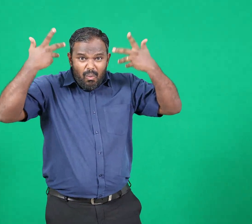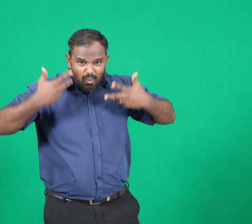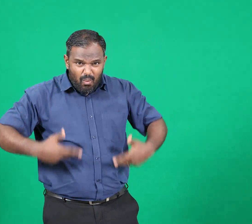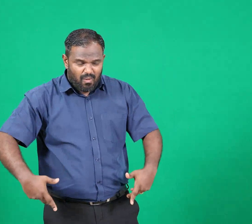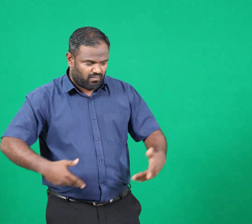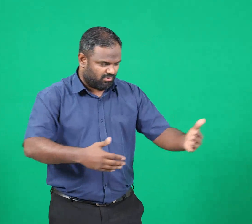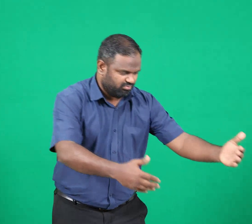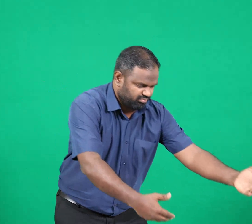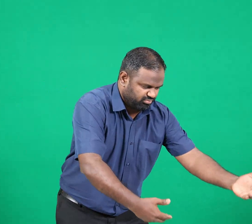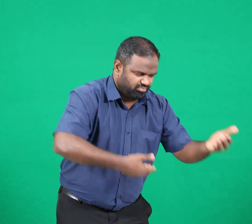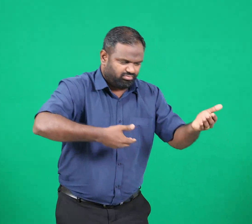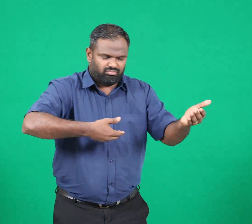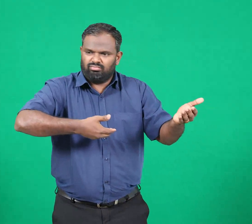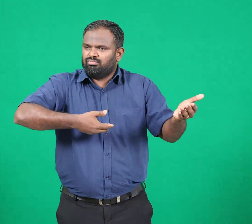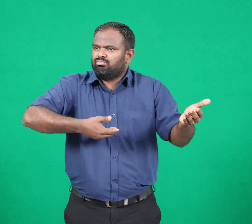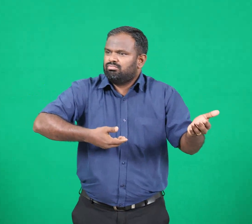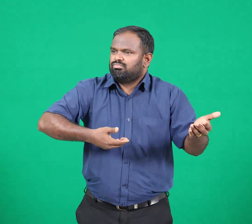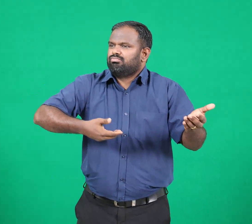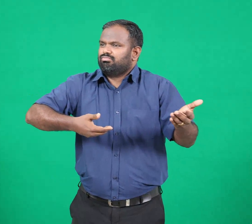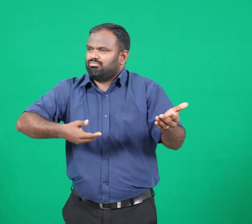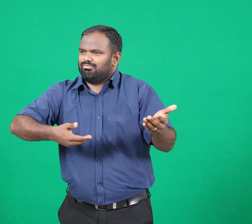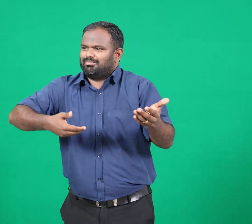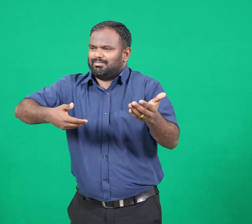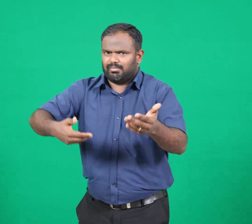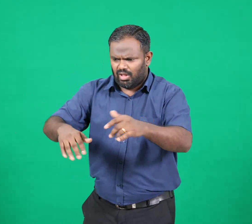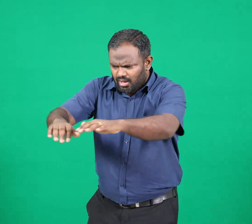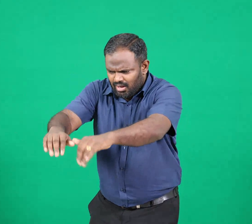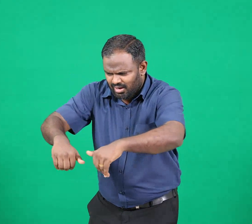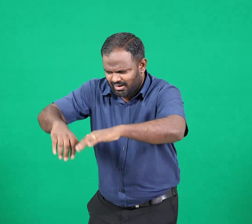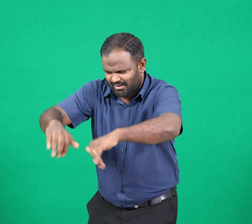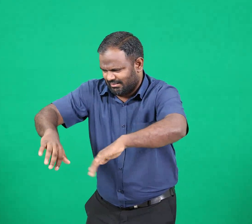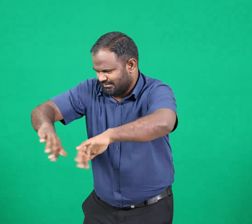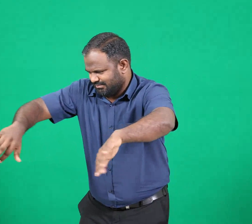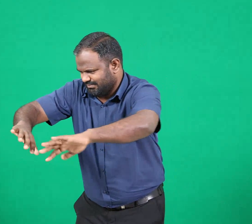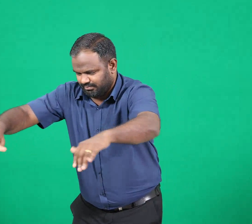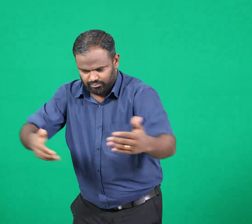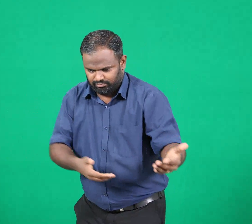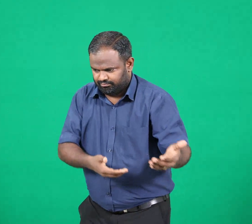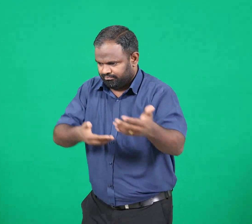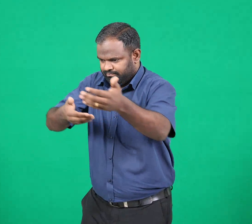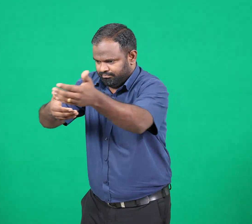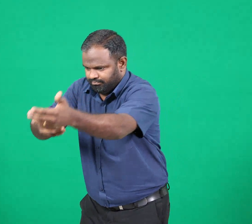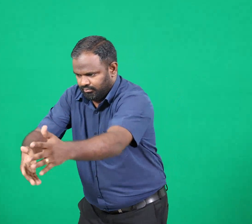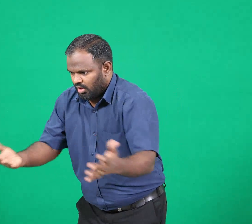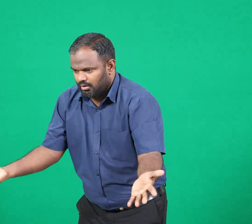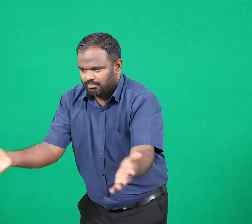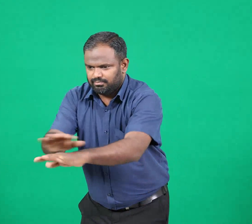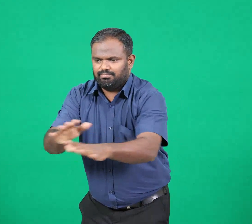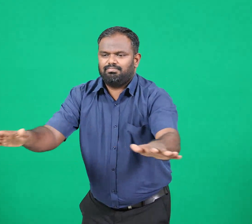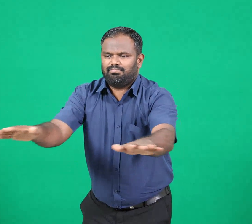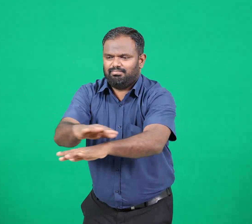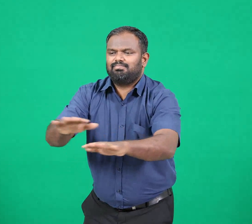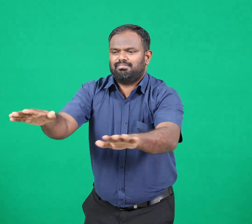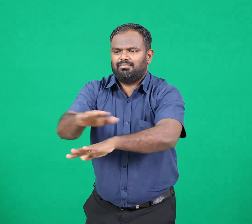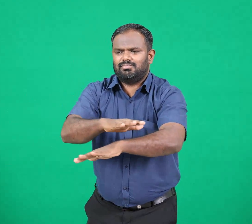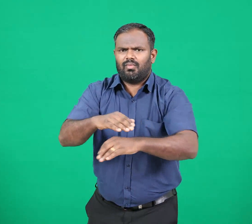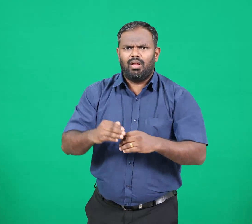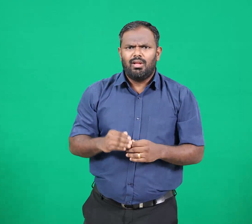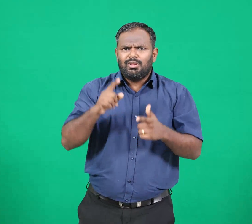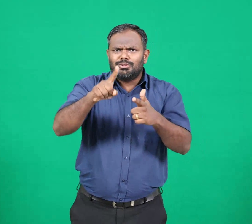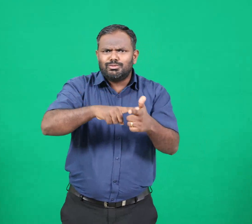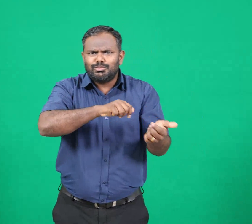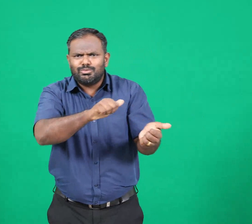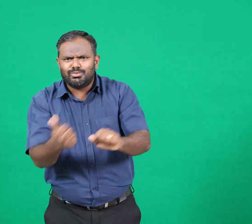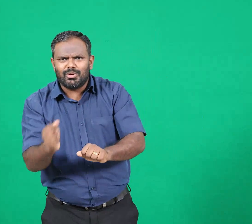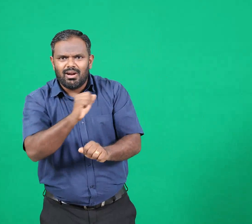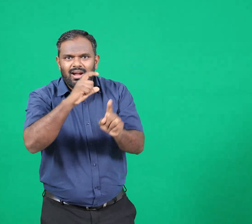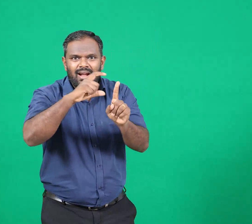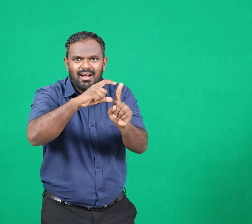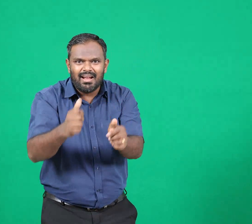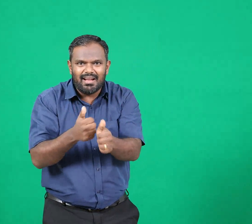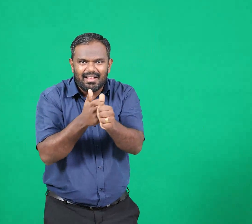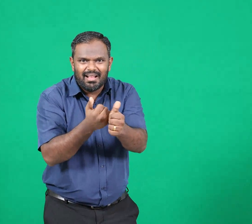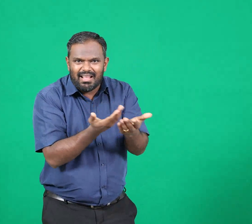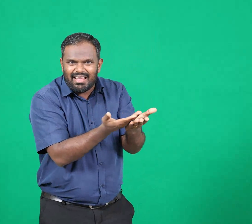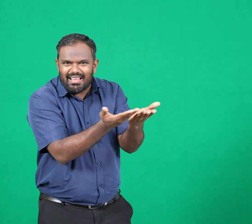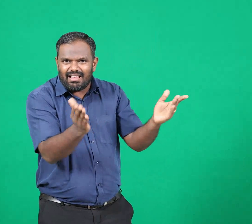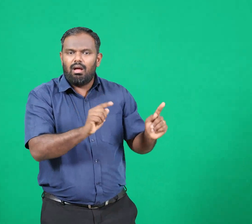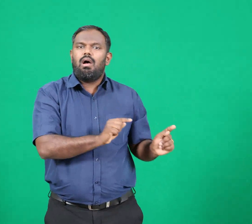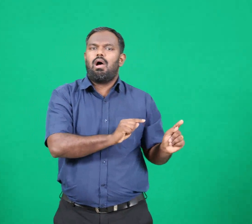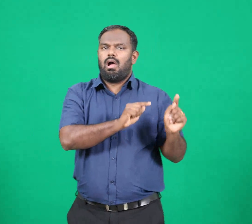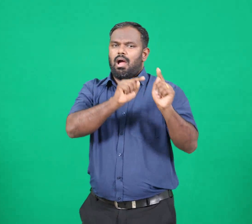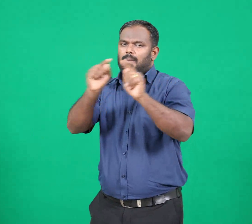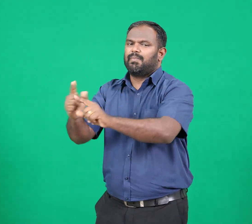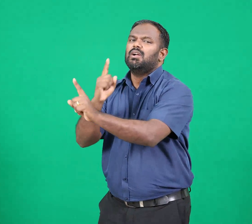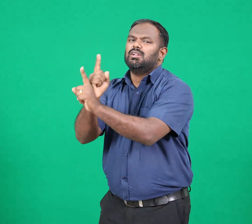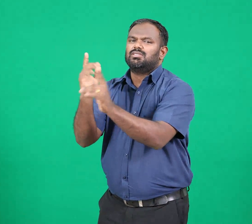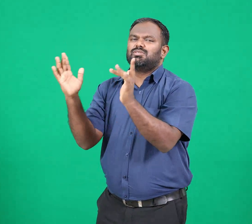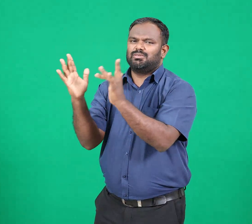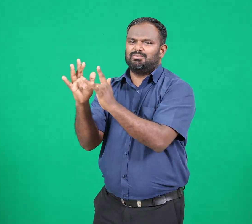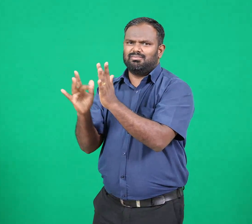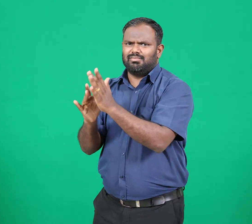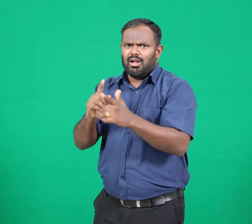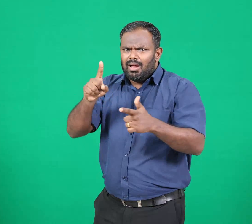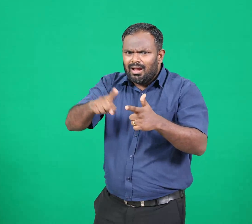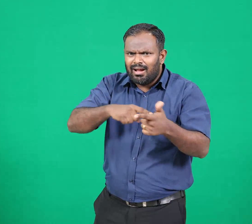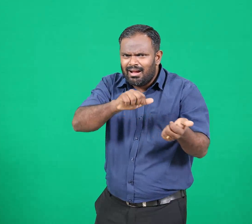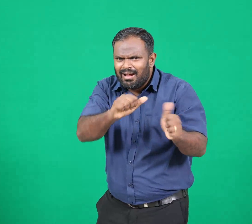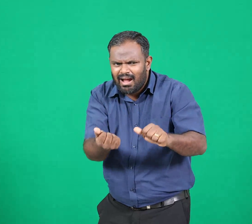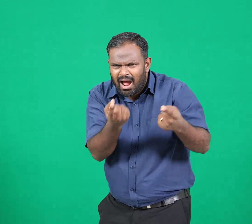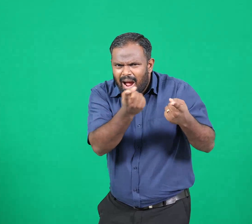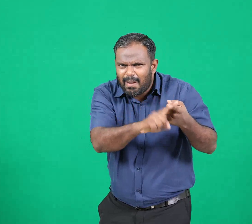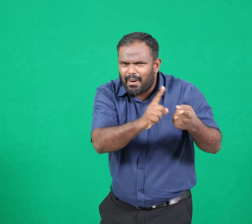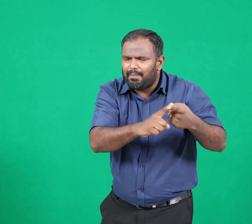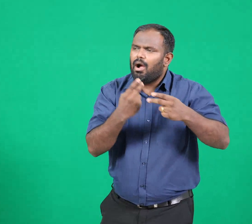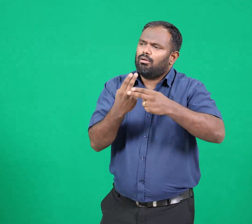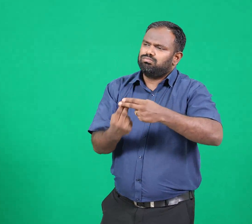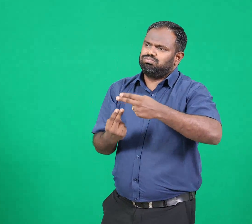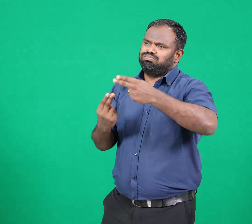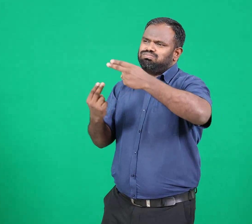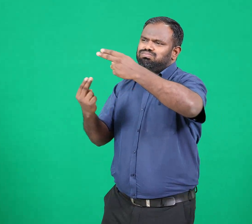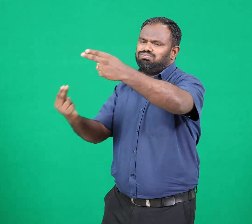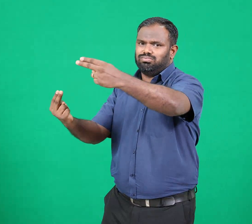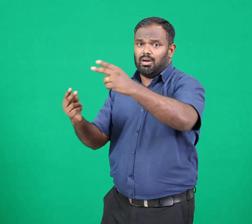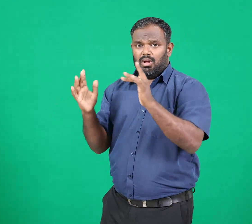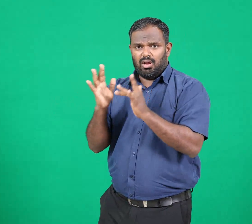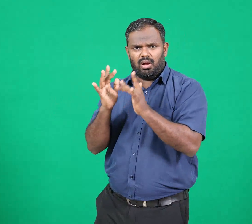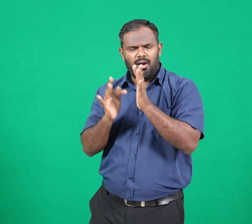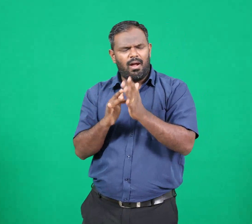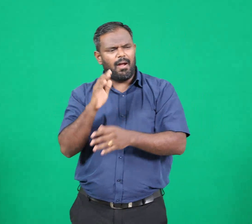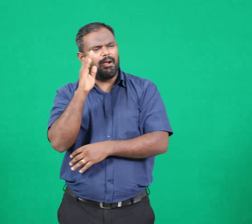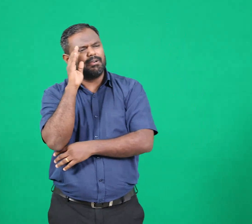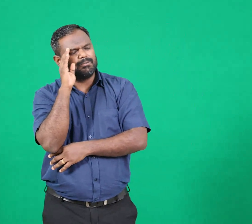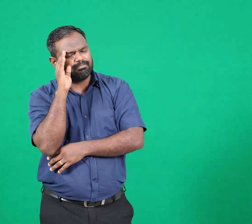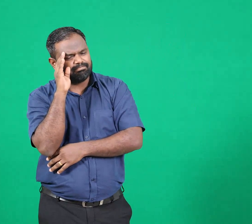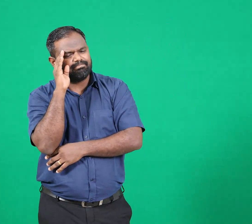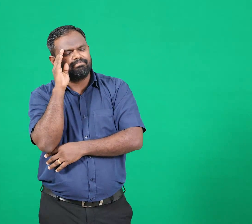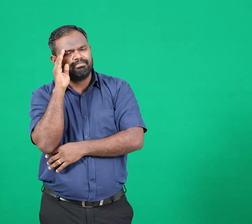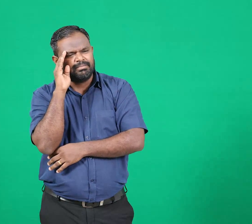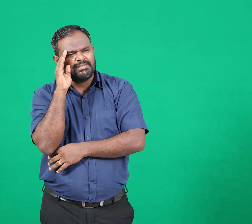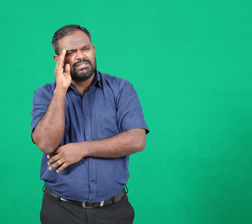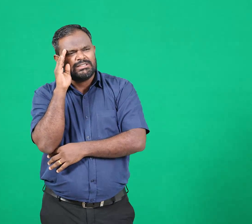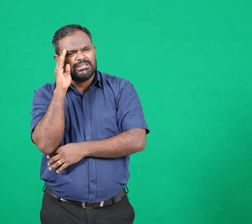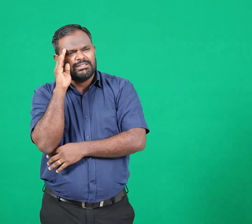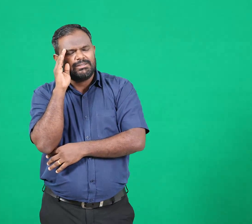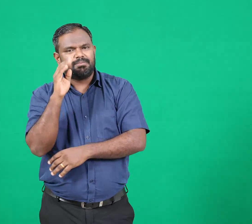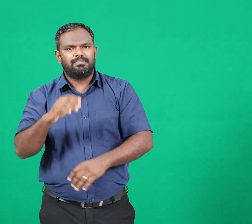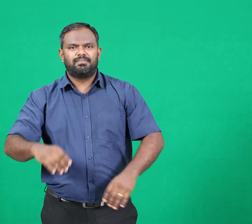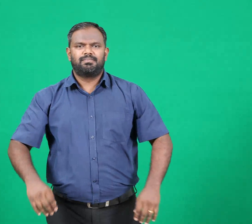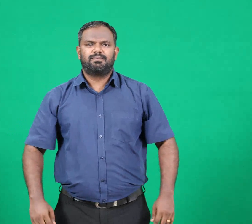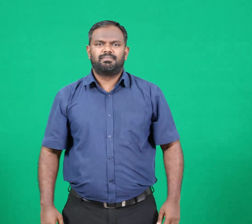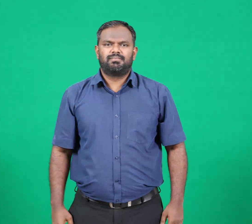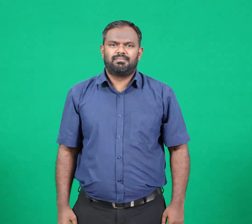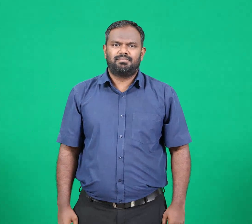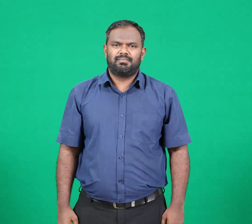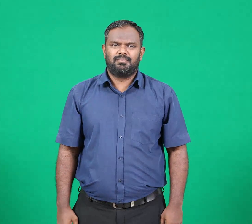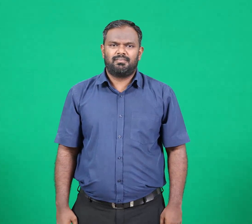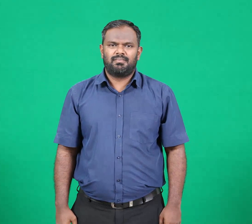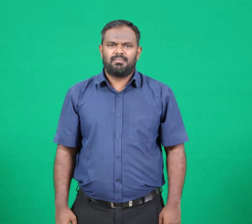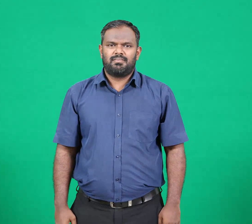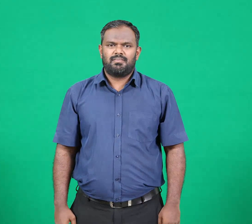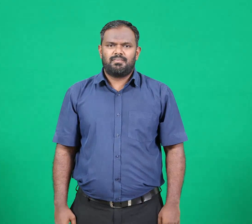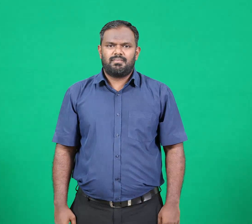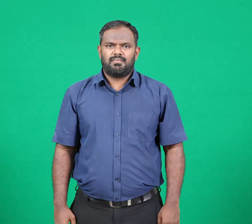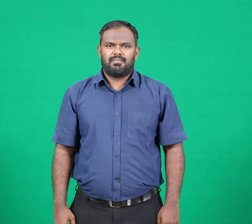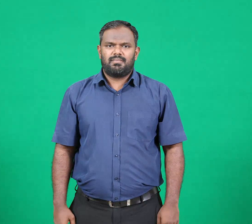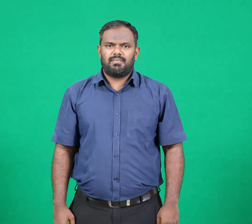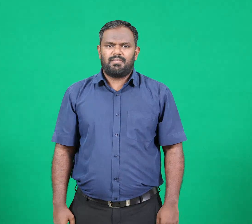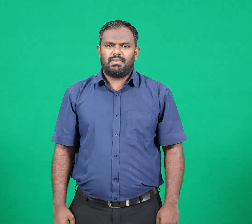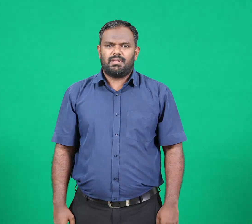Then John's disciples came and took his body and buried it. And they went and informed Jesus.